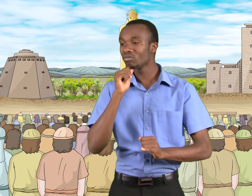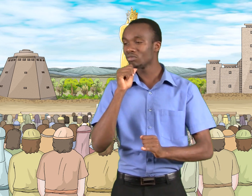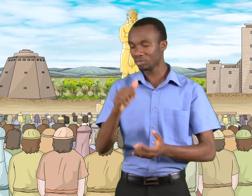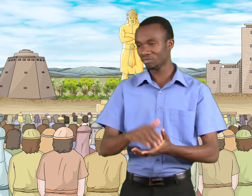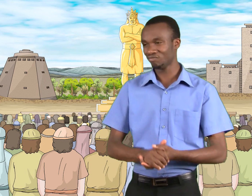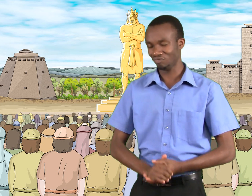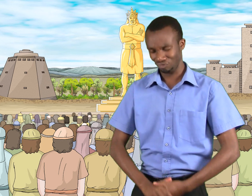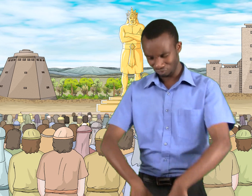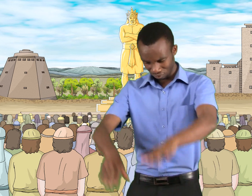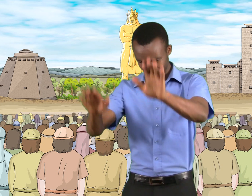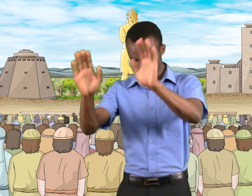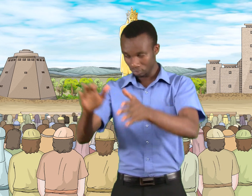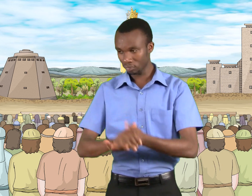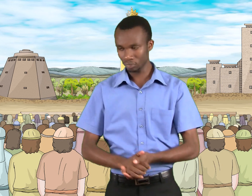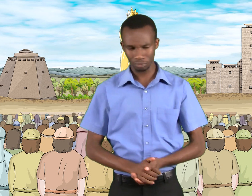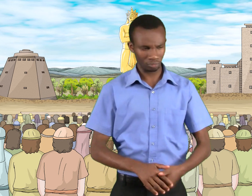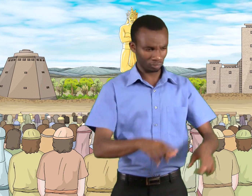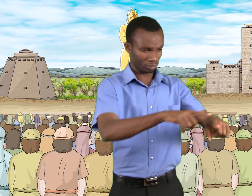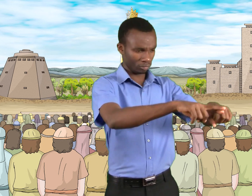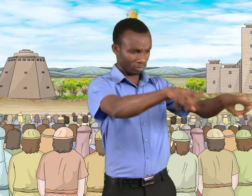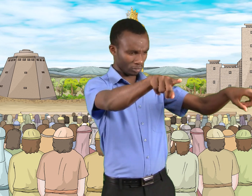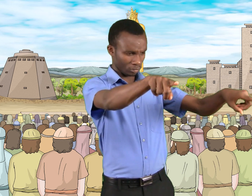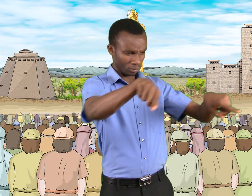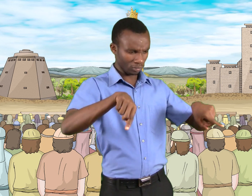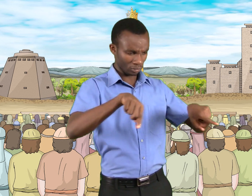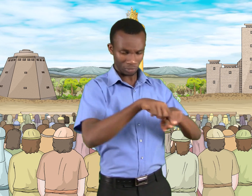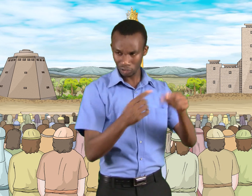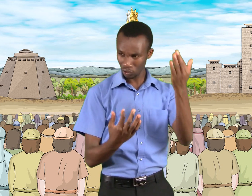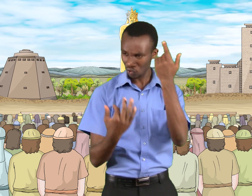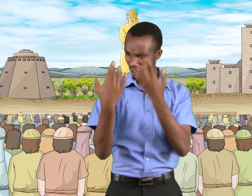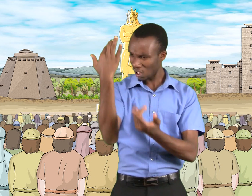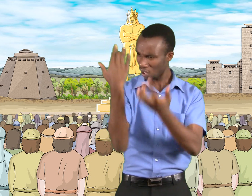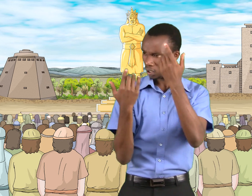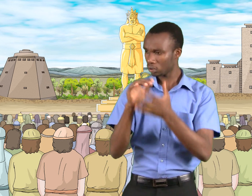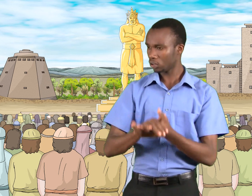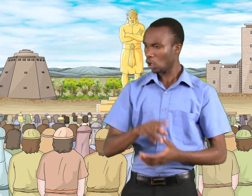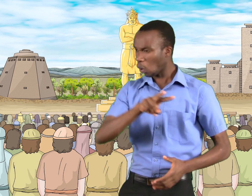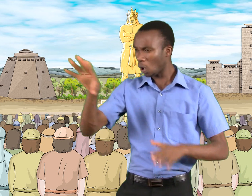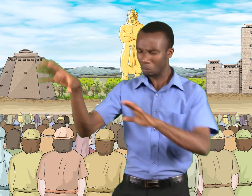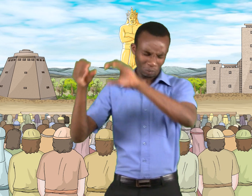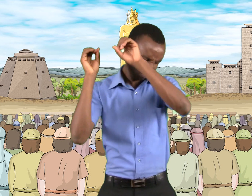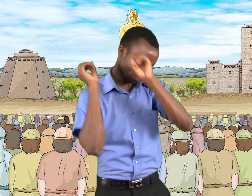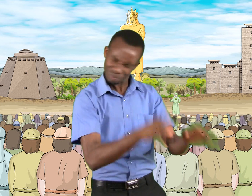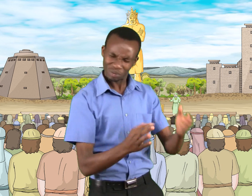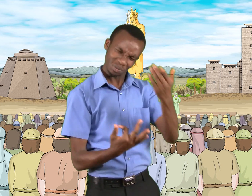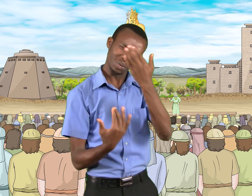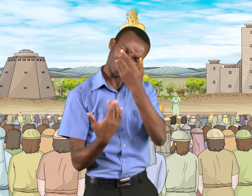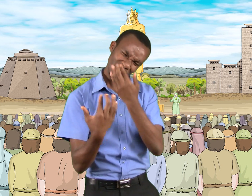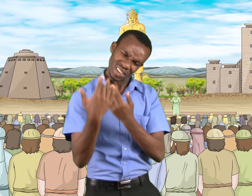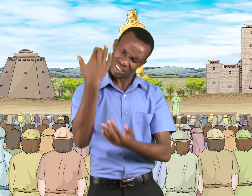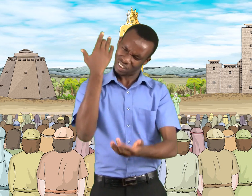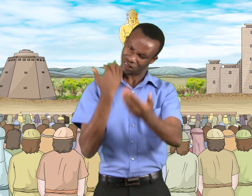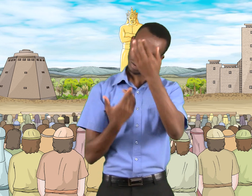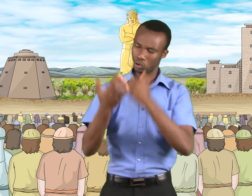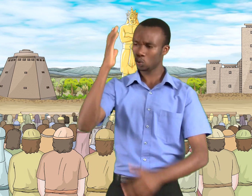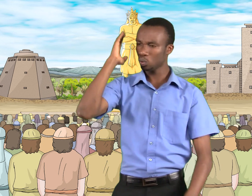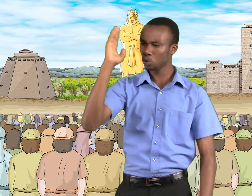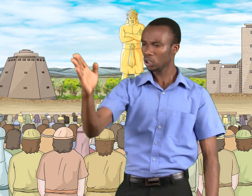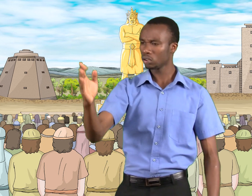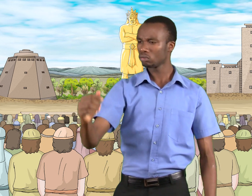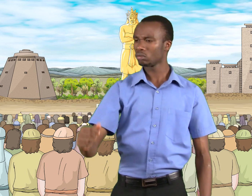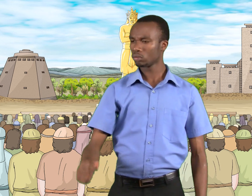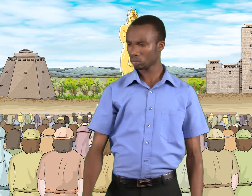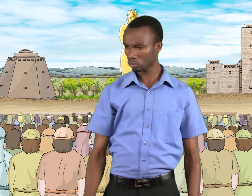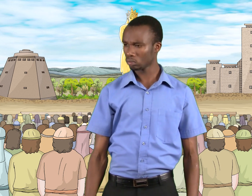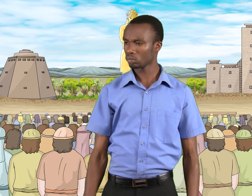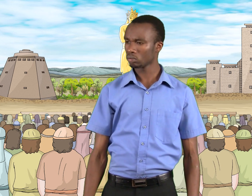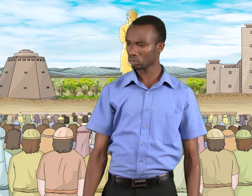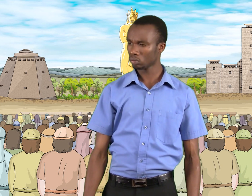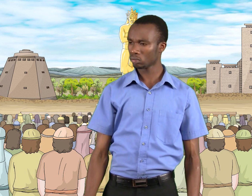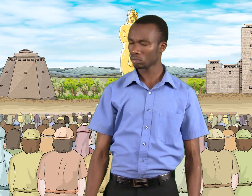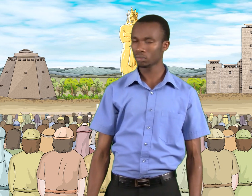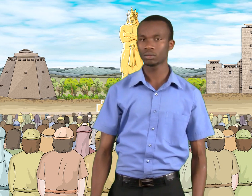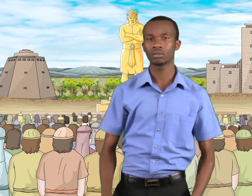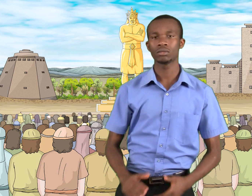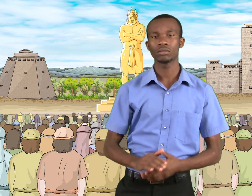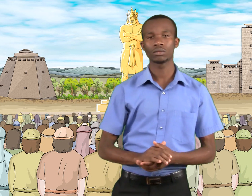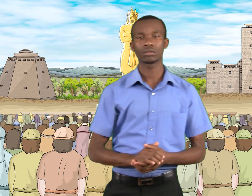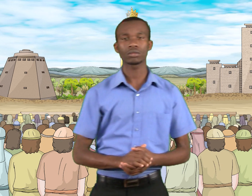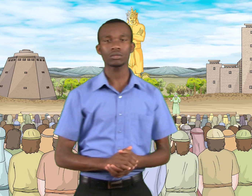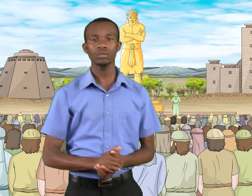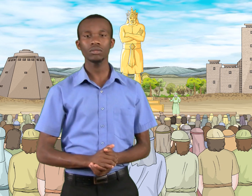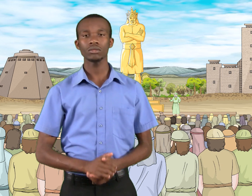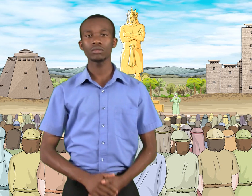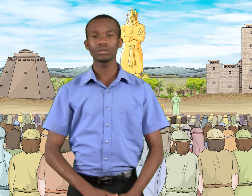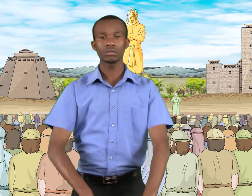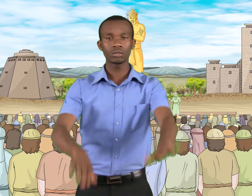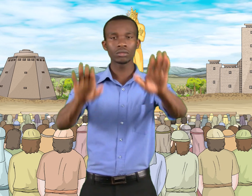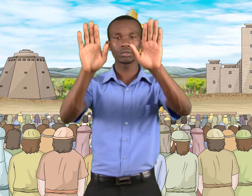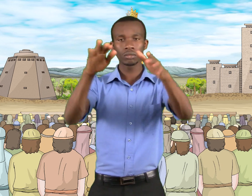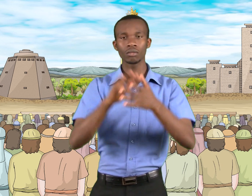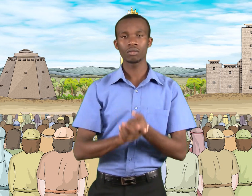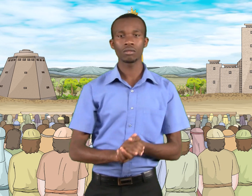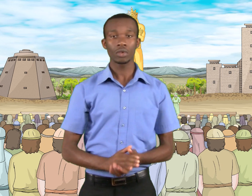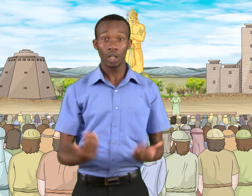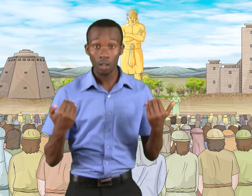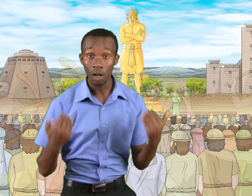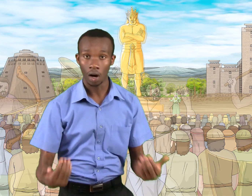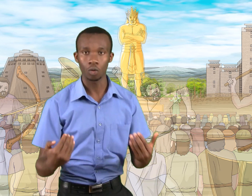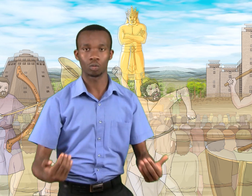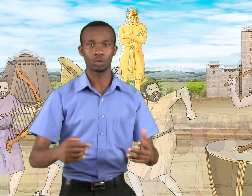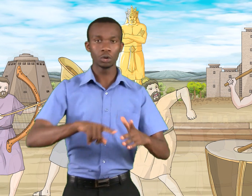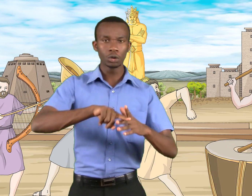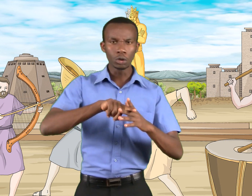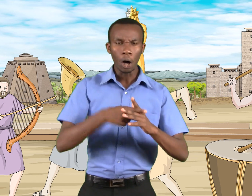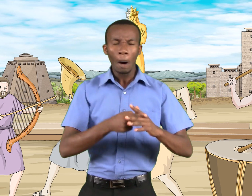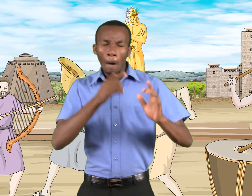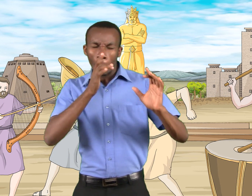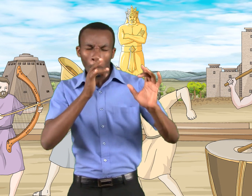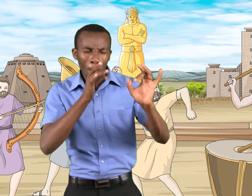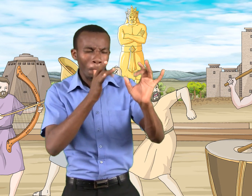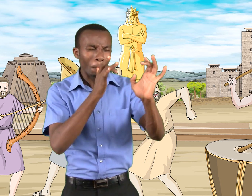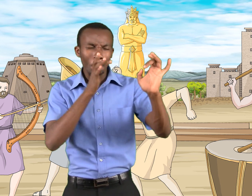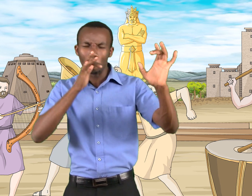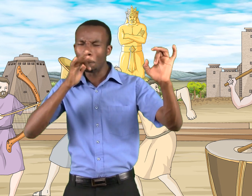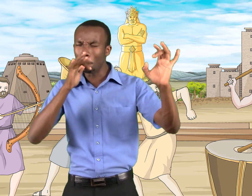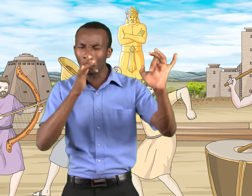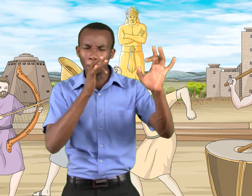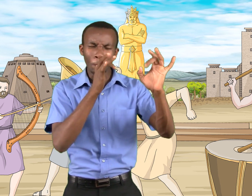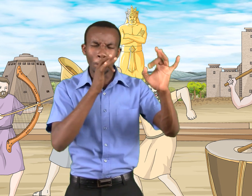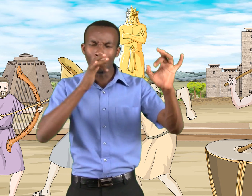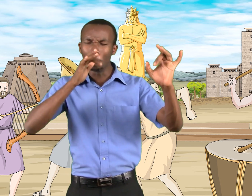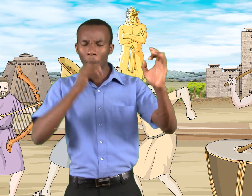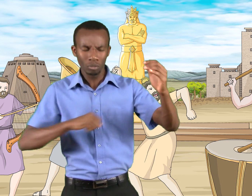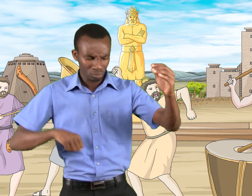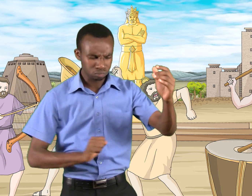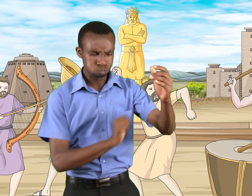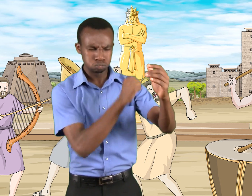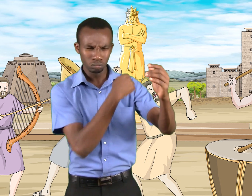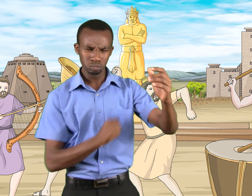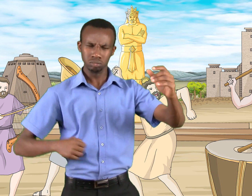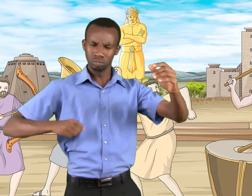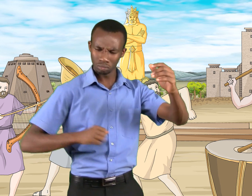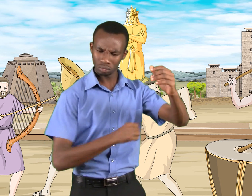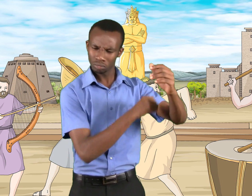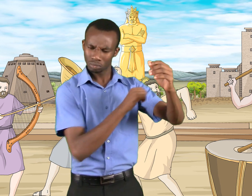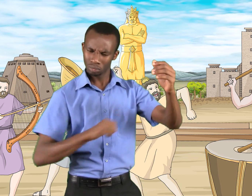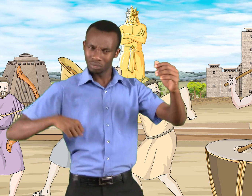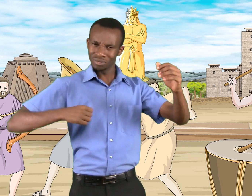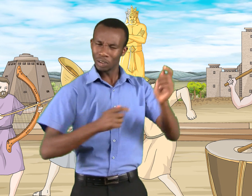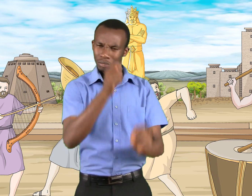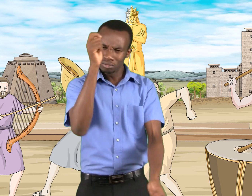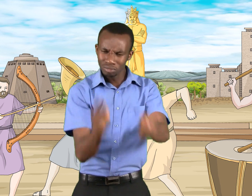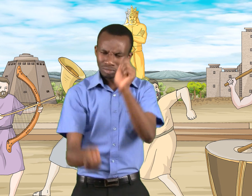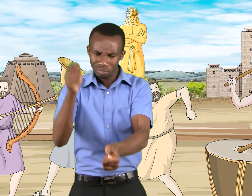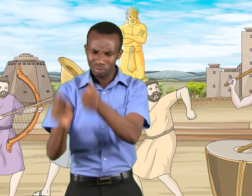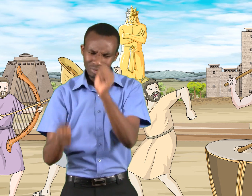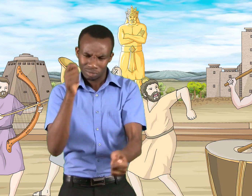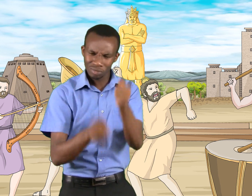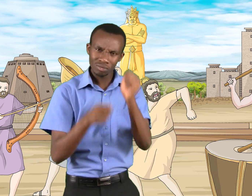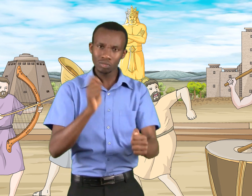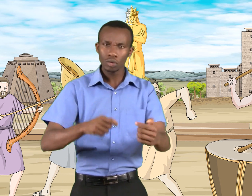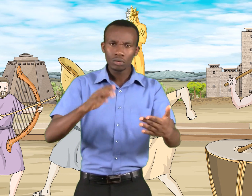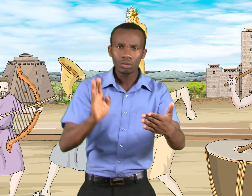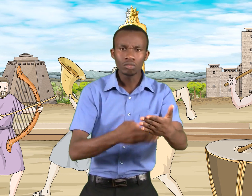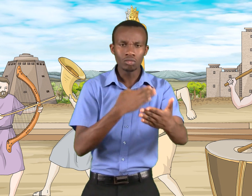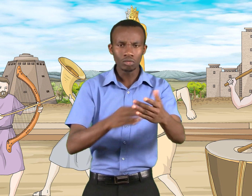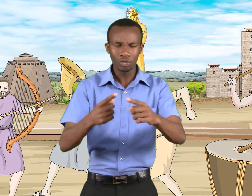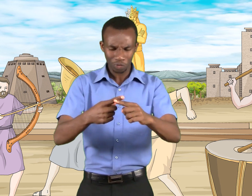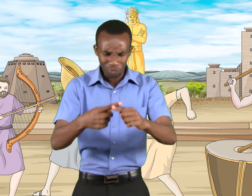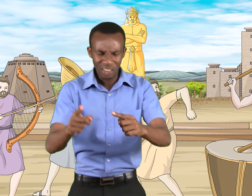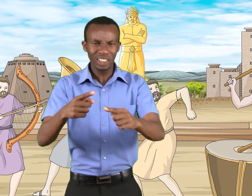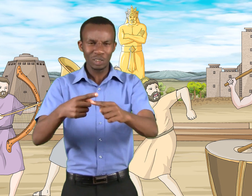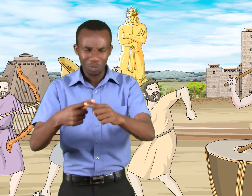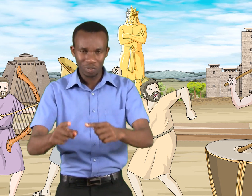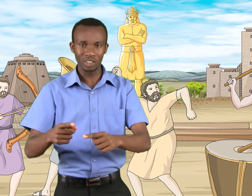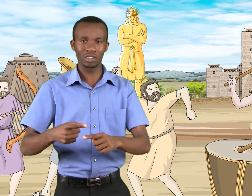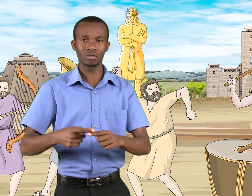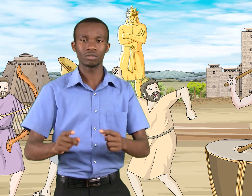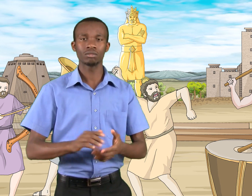And whoever does not fall down and worship will immediately be thrown into the blazing fiery furnace.”